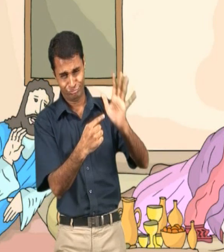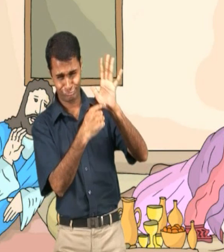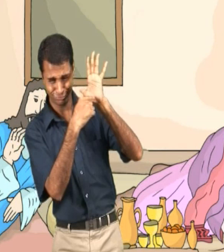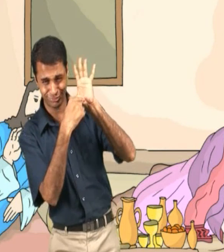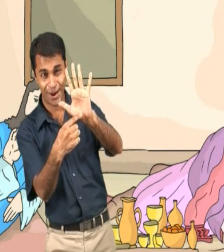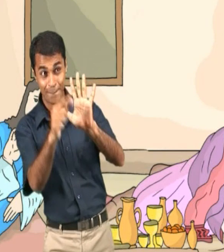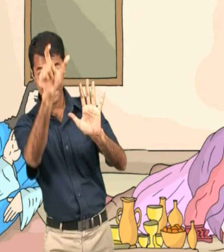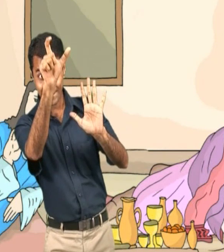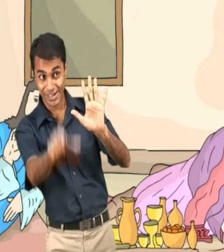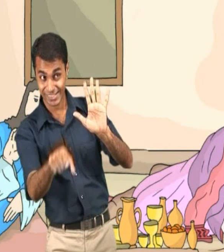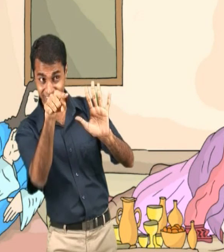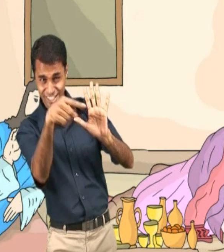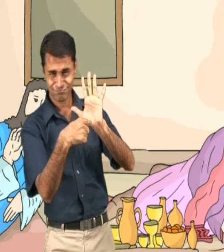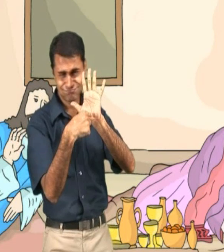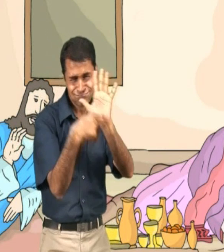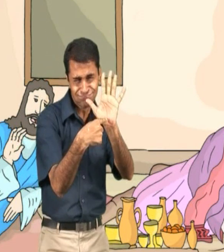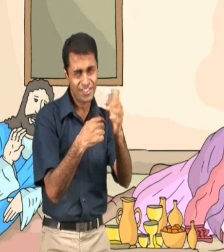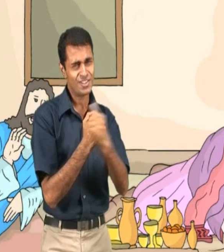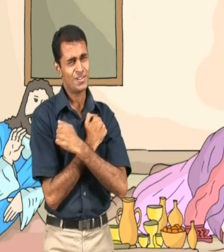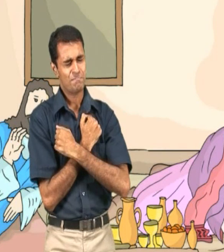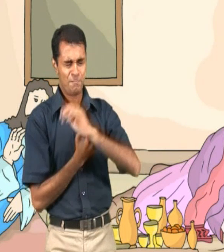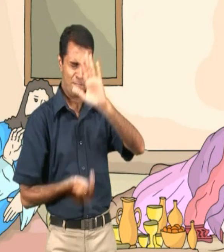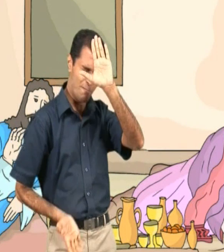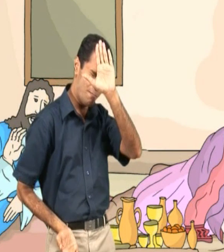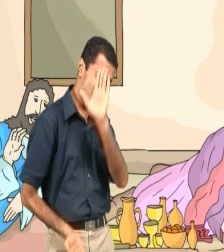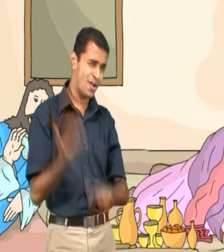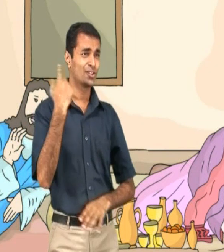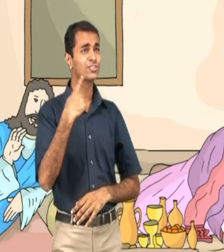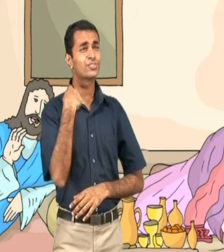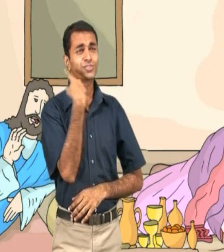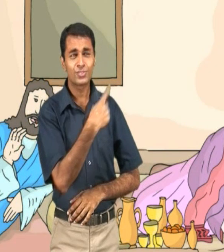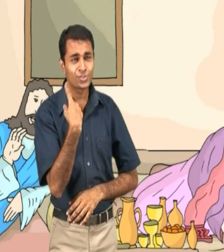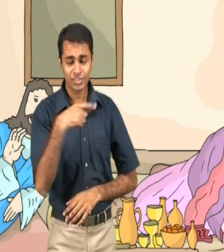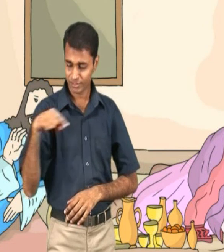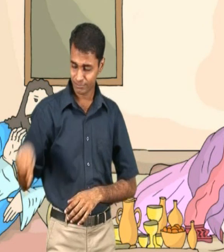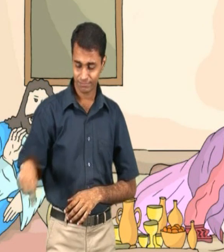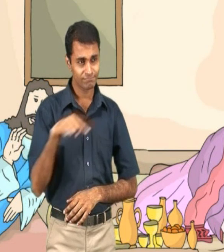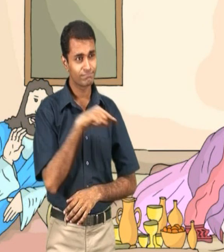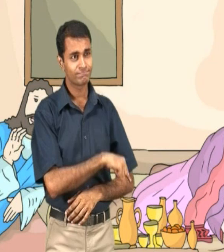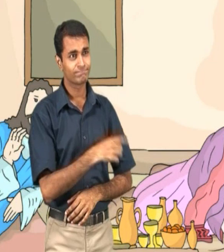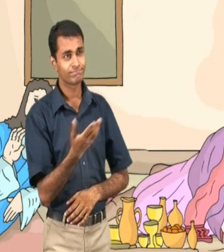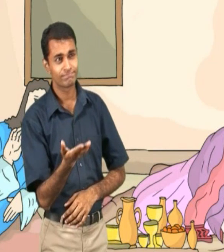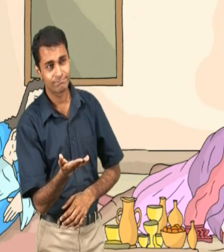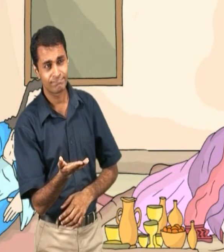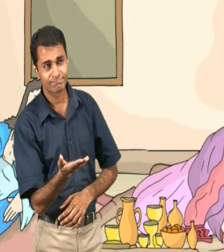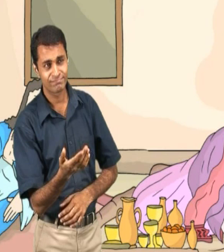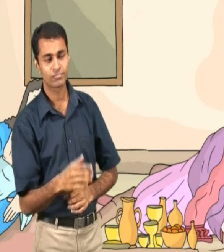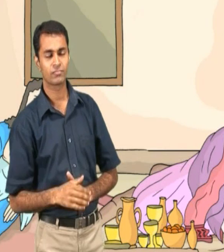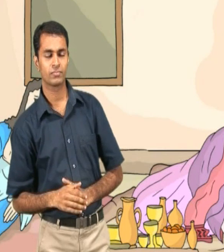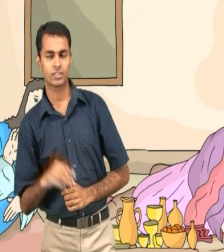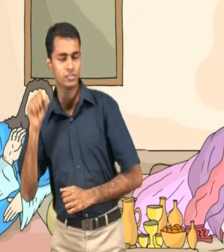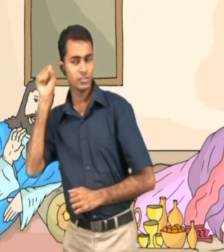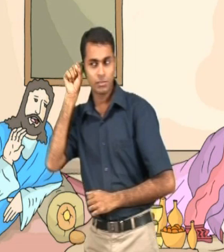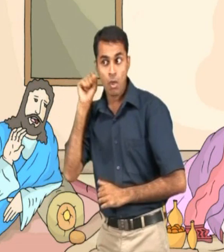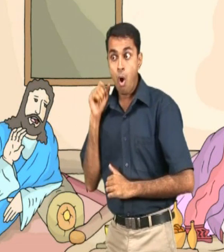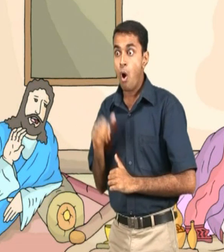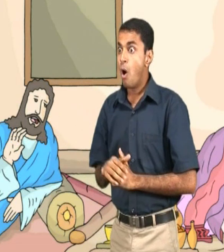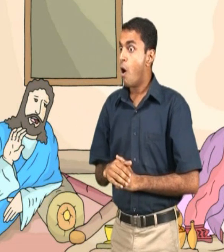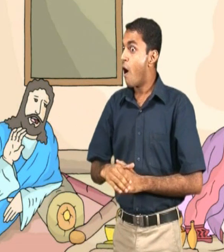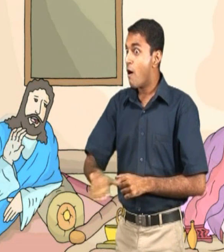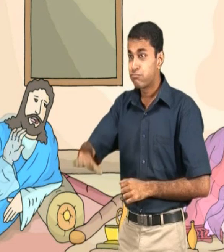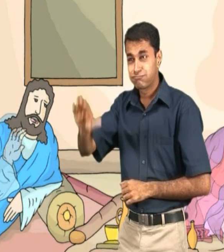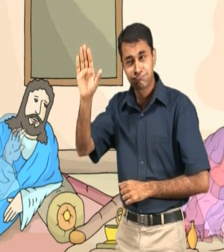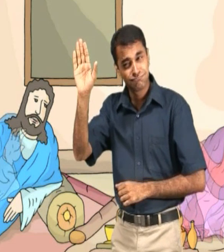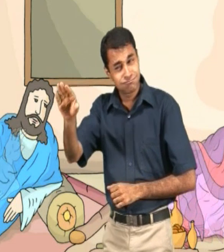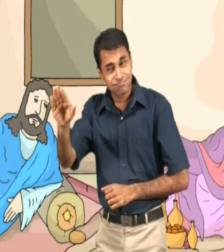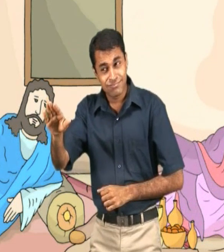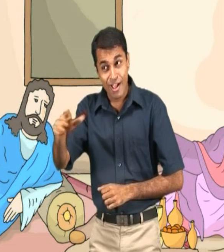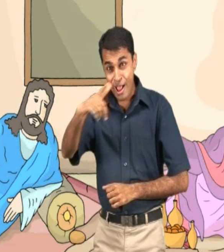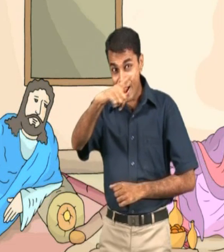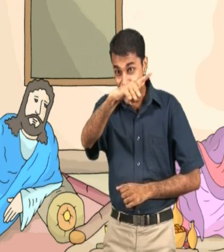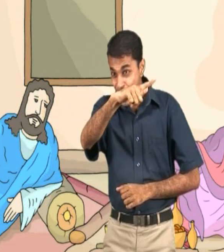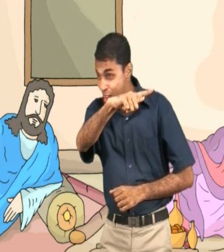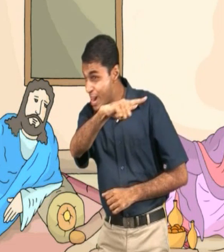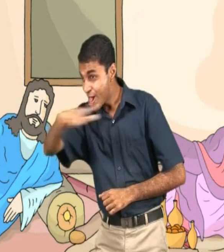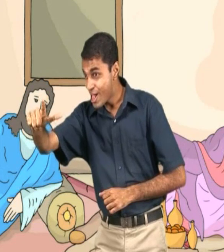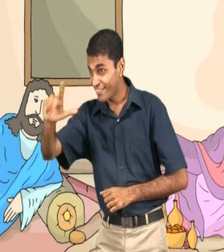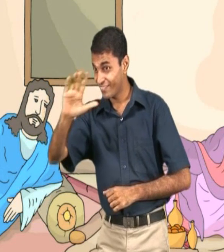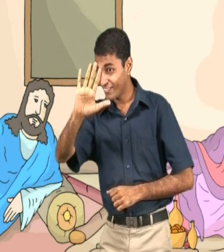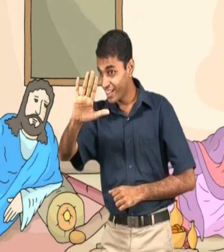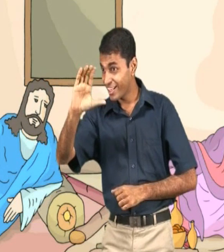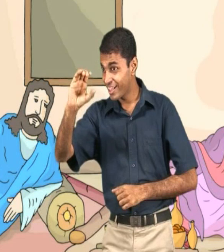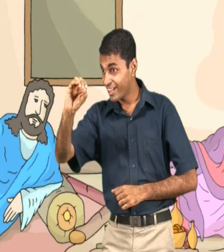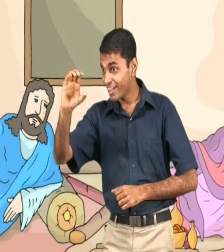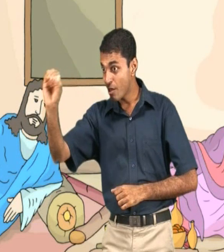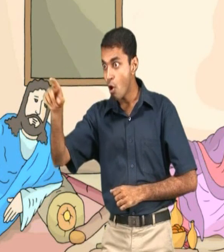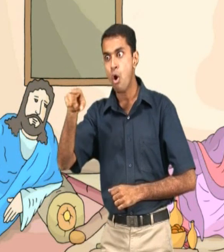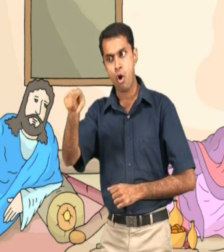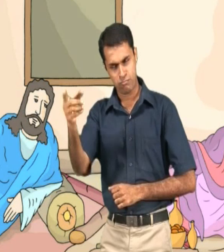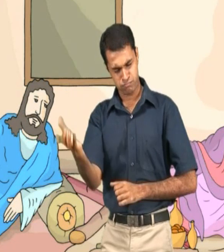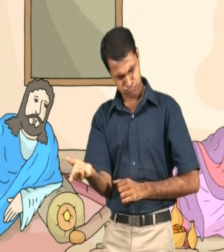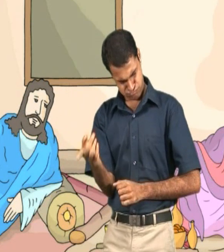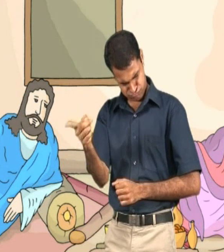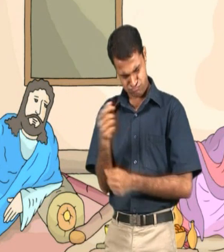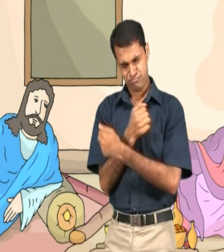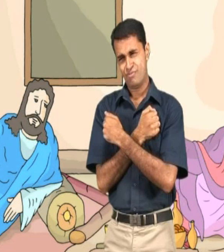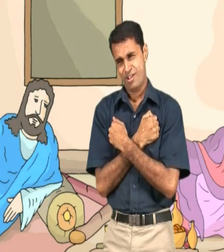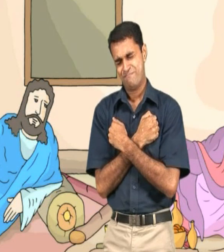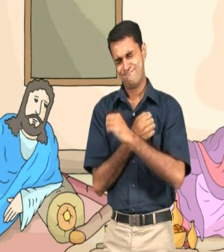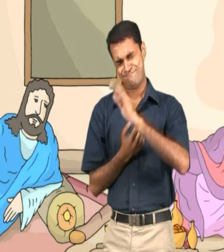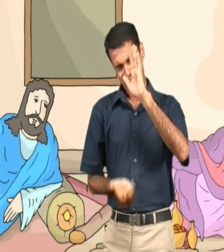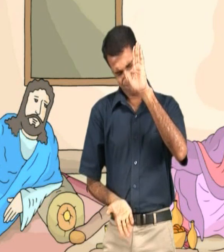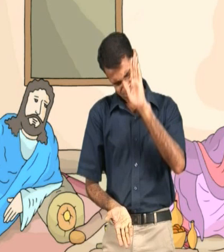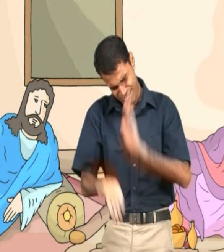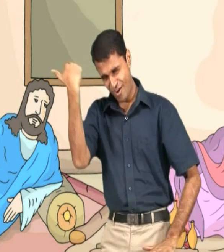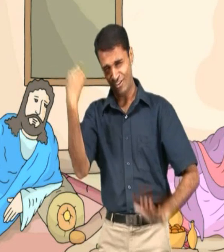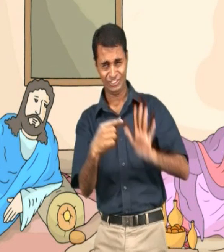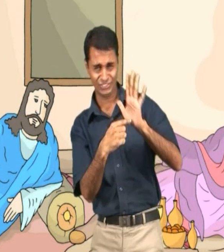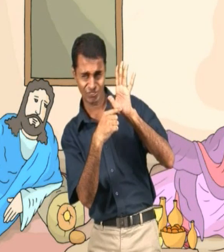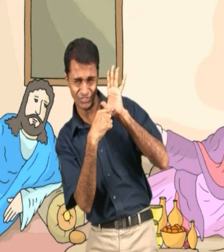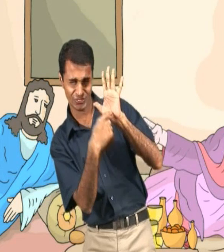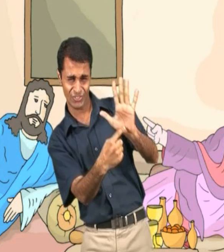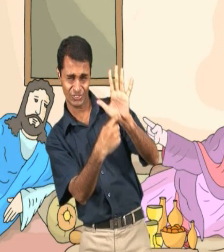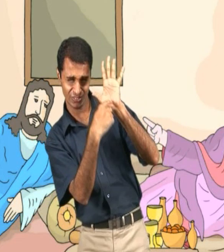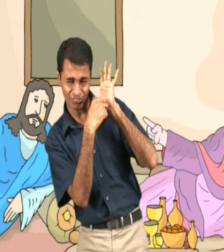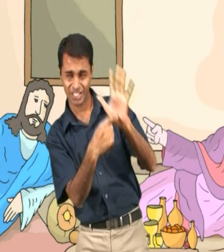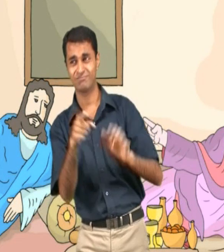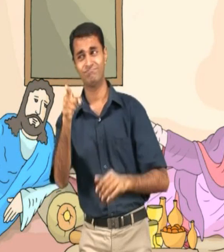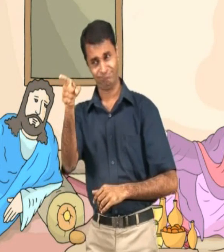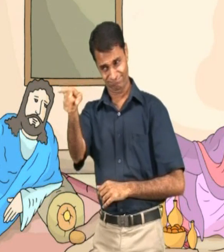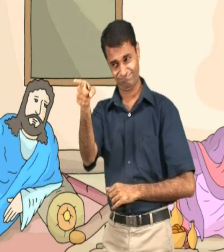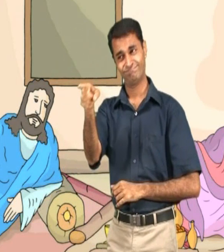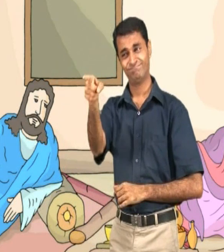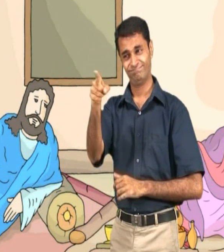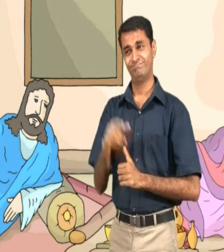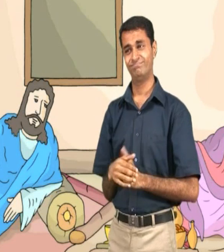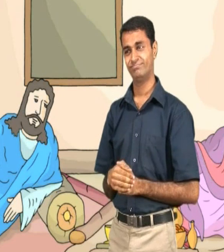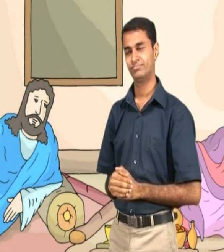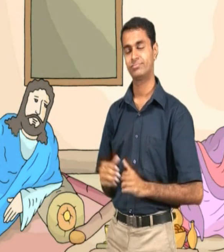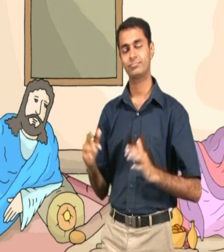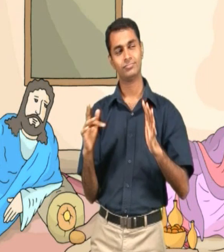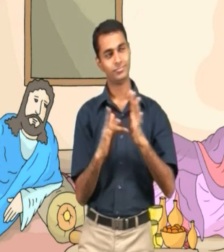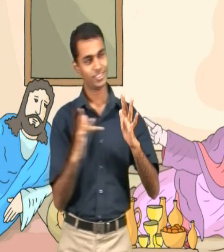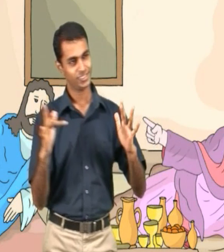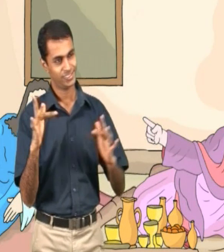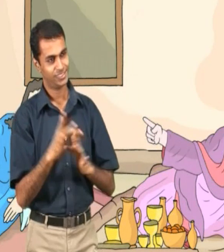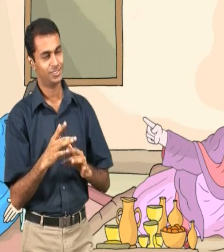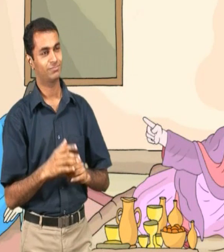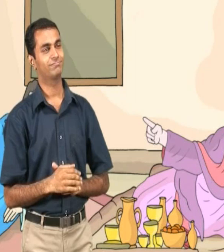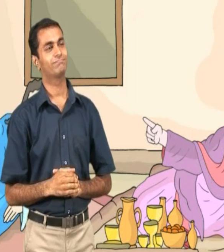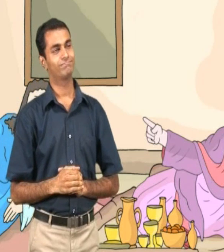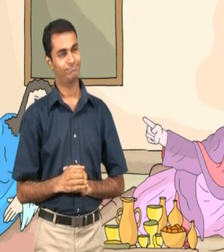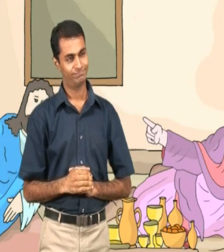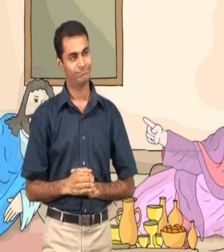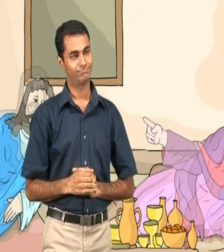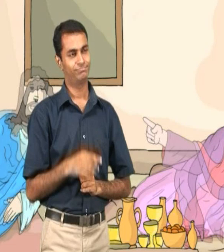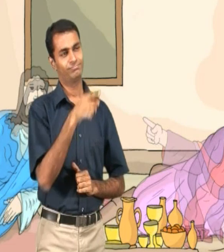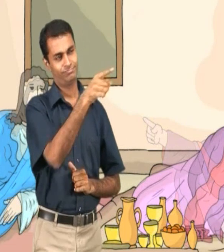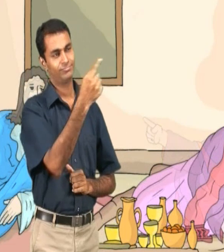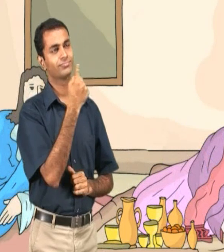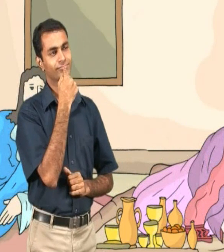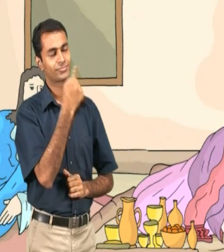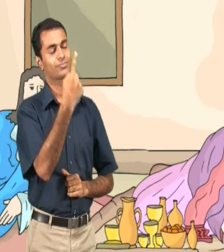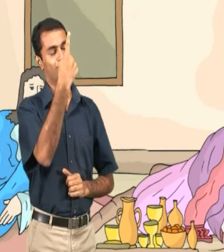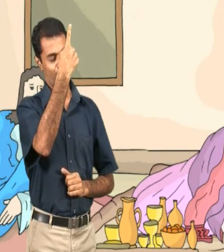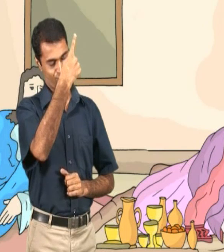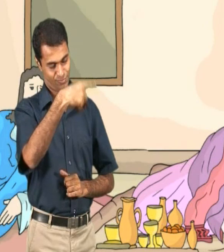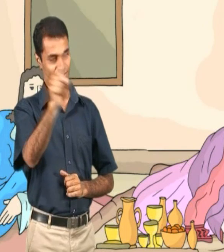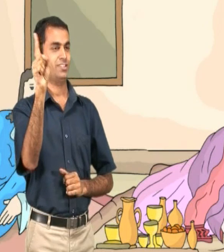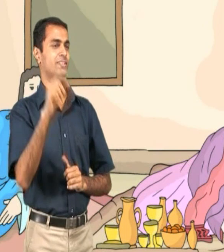“I suppose the one who was forgiven more,” Simon replied. “You have judged correctly,” Jesus said.